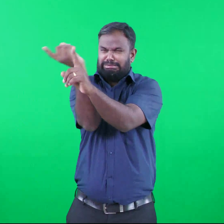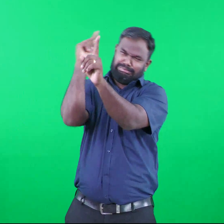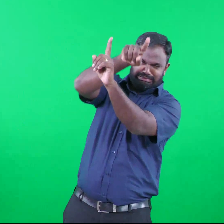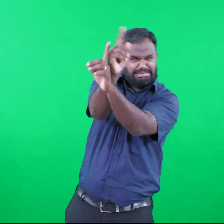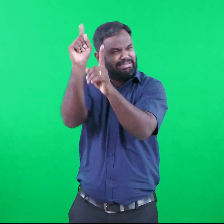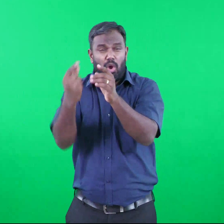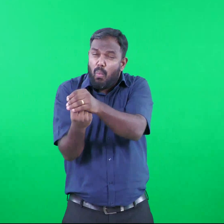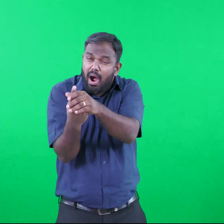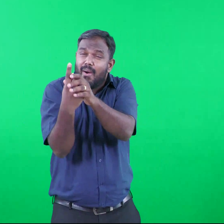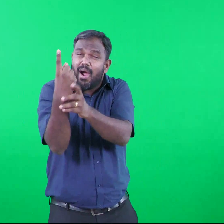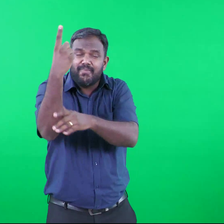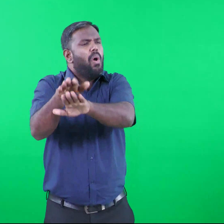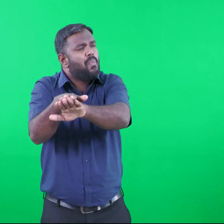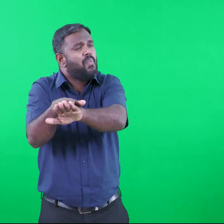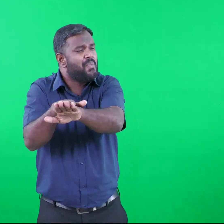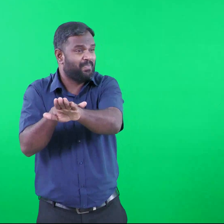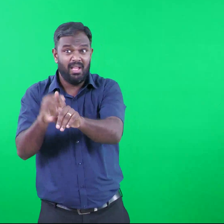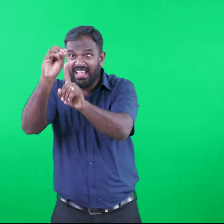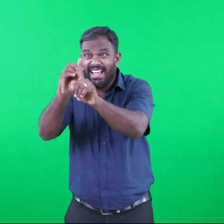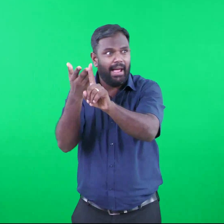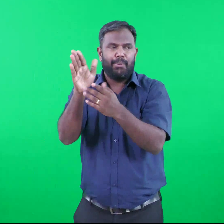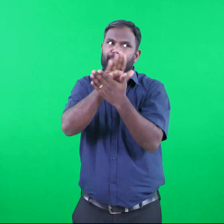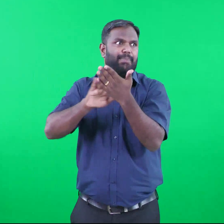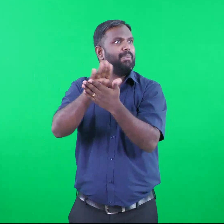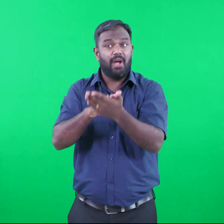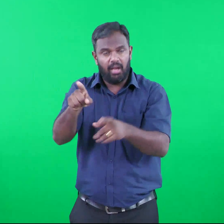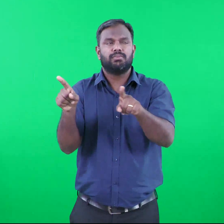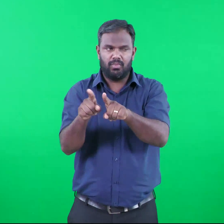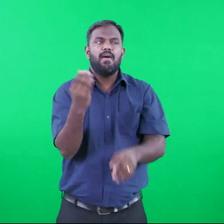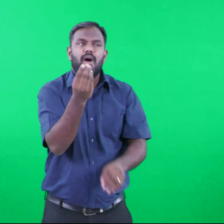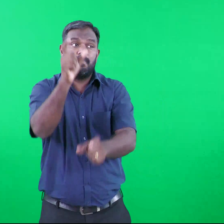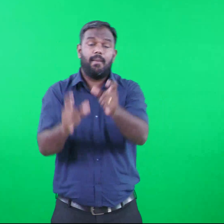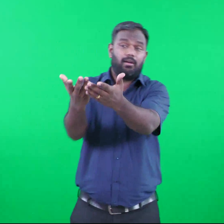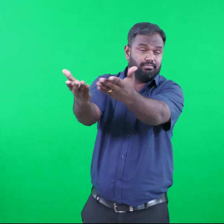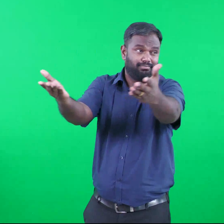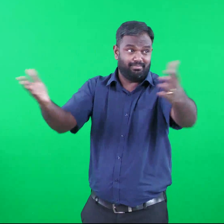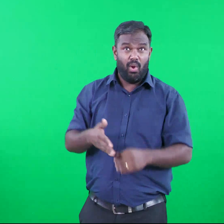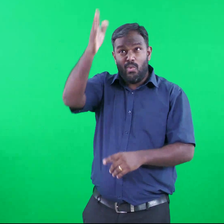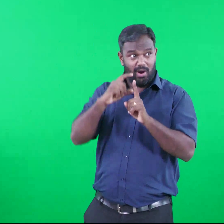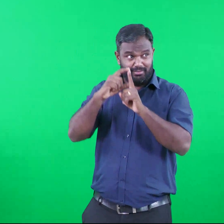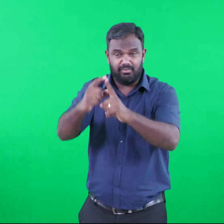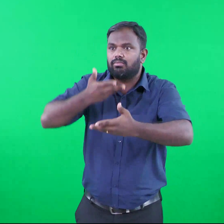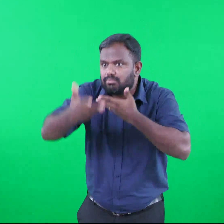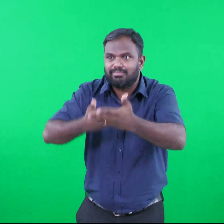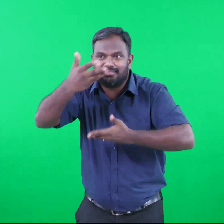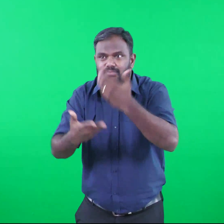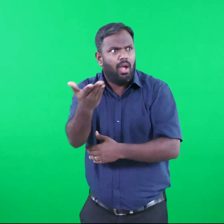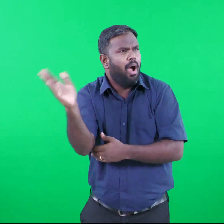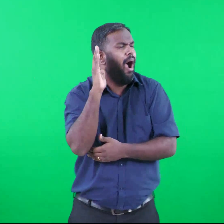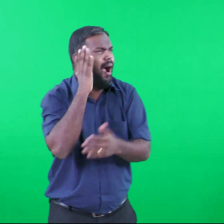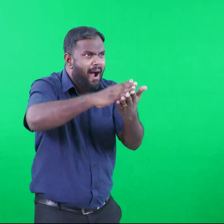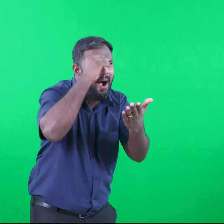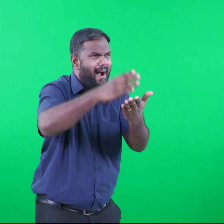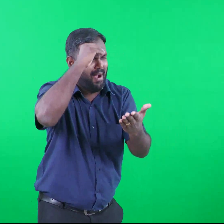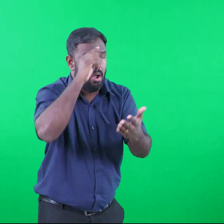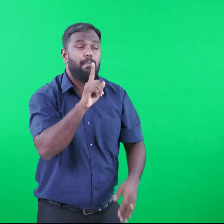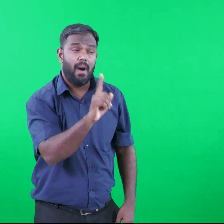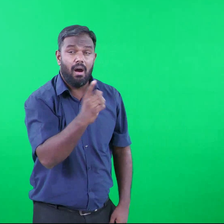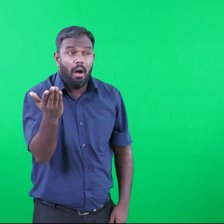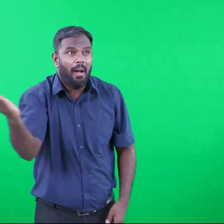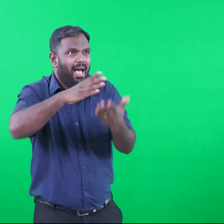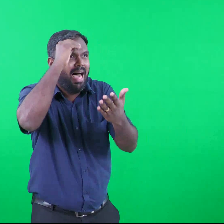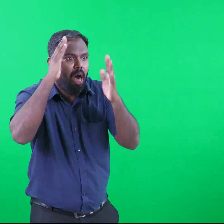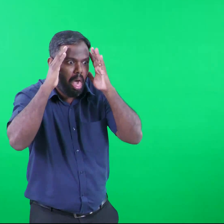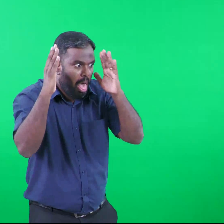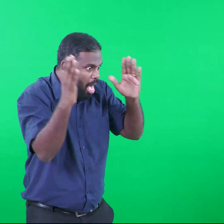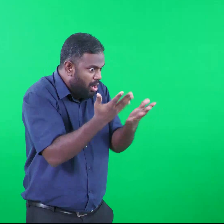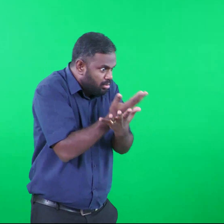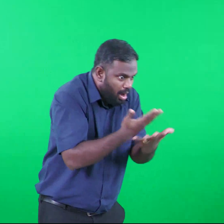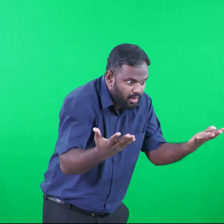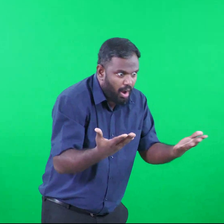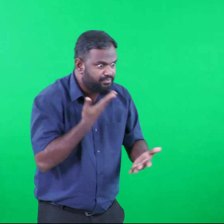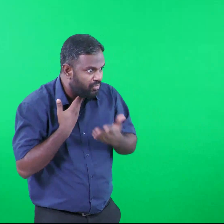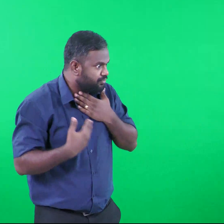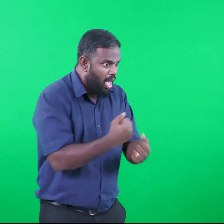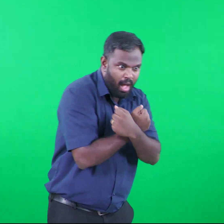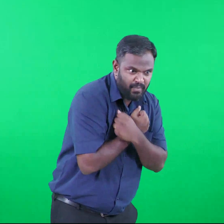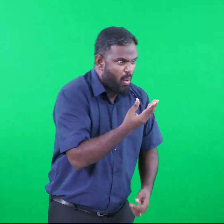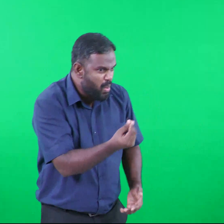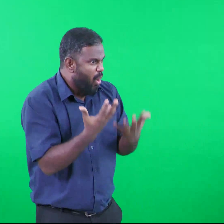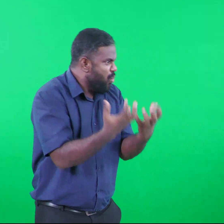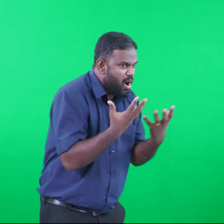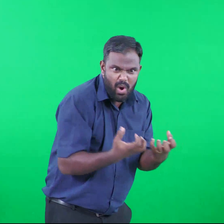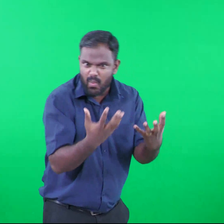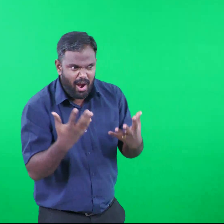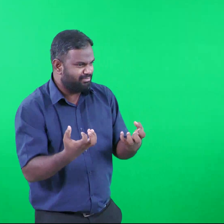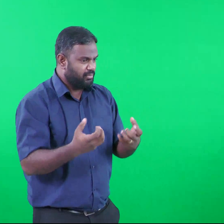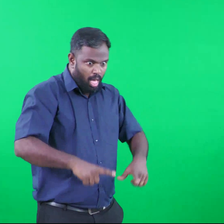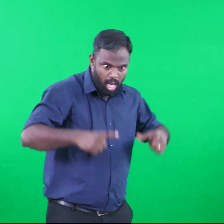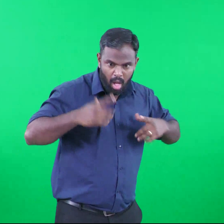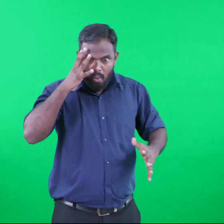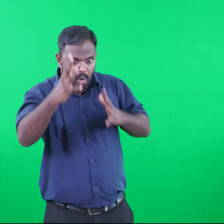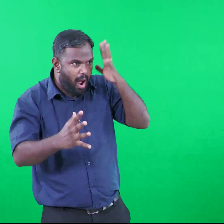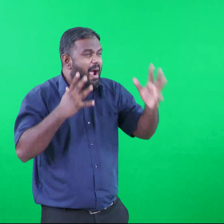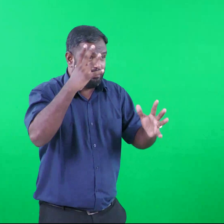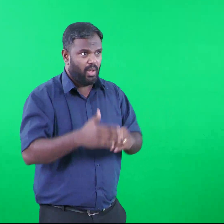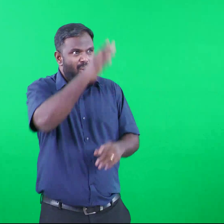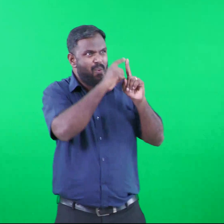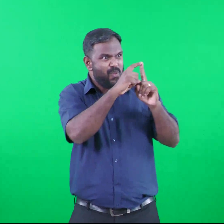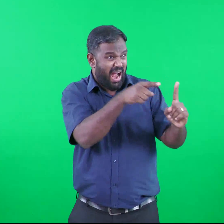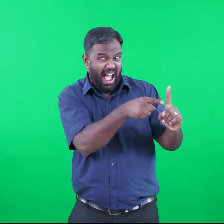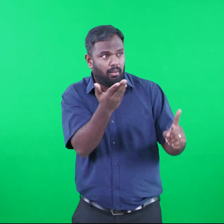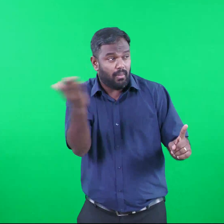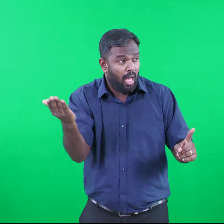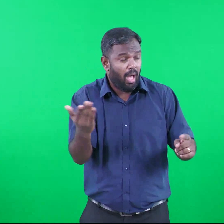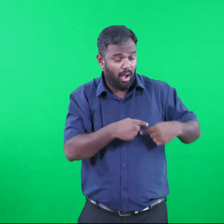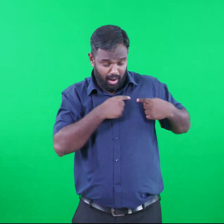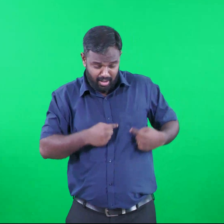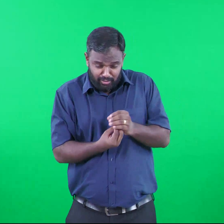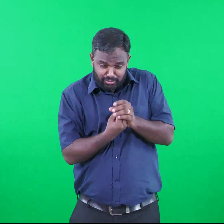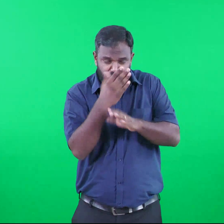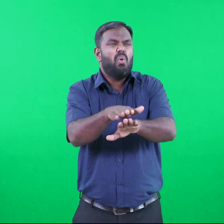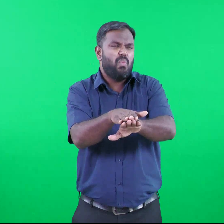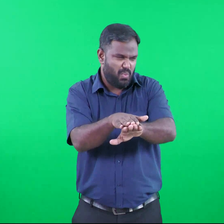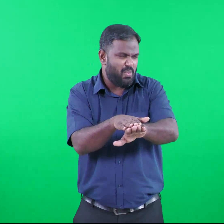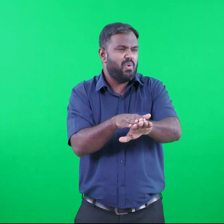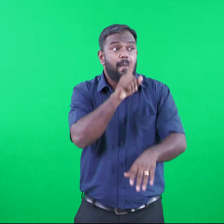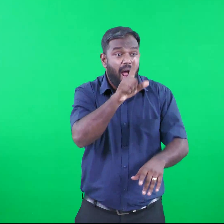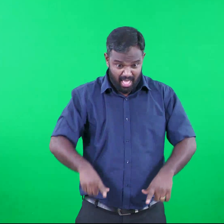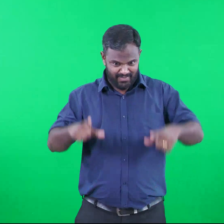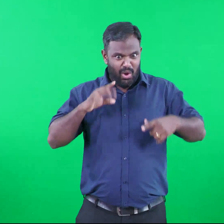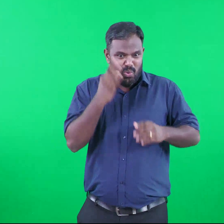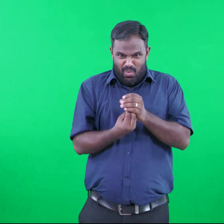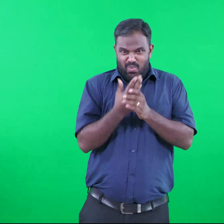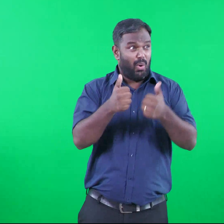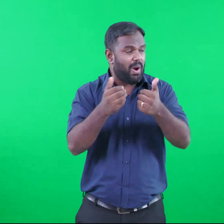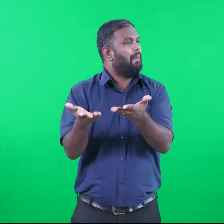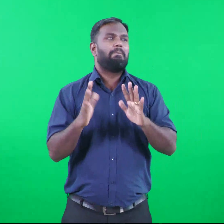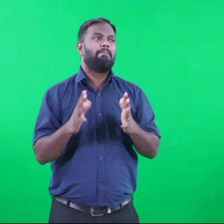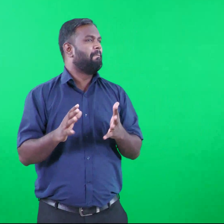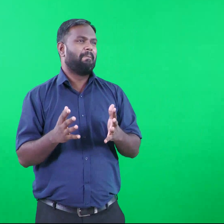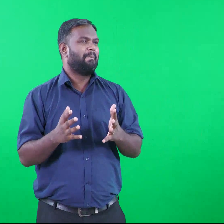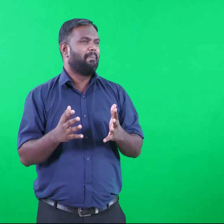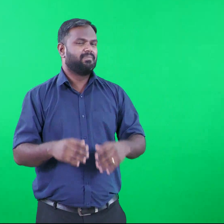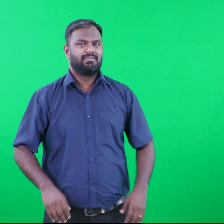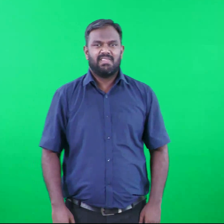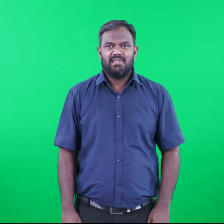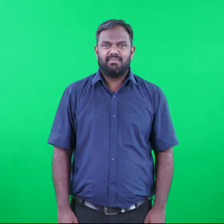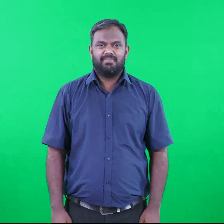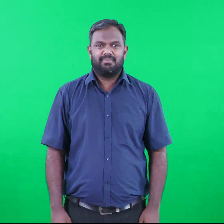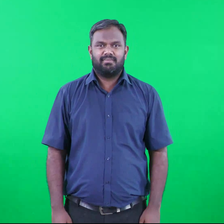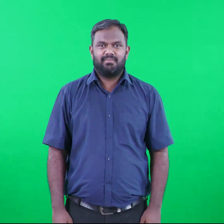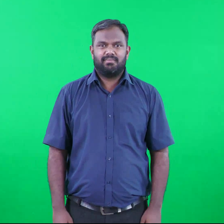They hear the word, but the worries of this life, the deceitfulness of wealth, and the desire for other things come in and choke the word, and it becomes unfruitful.